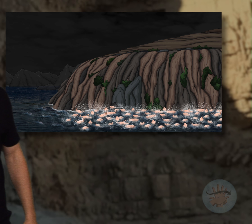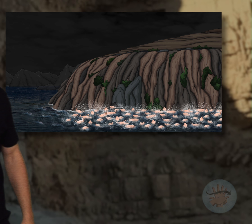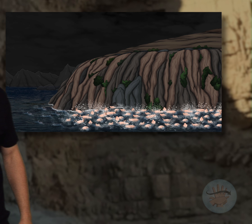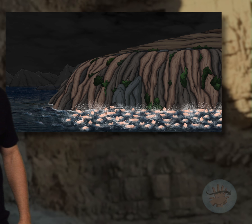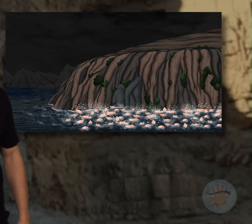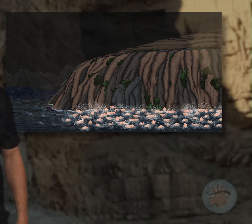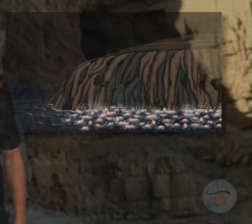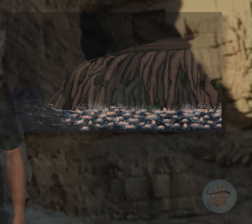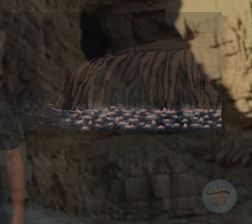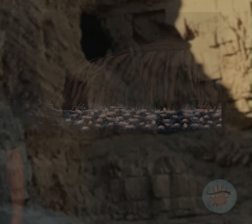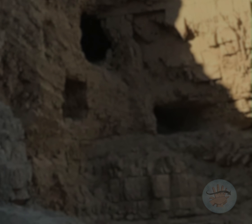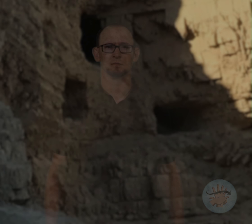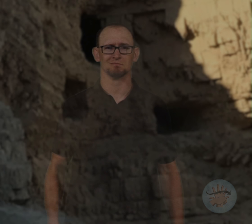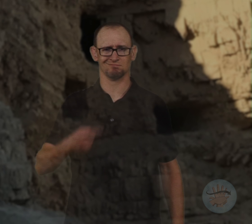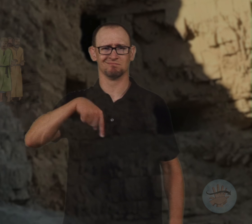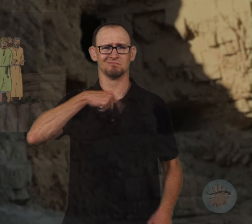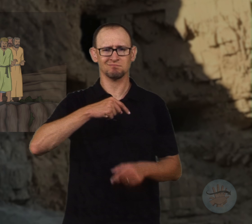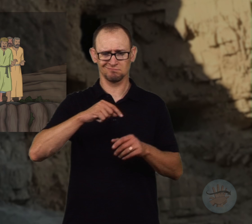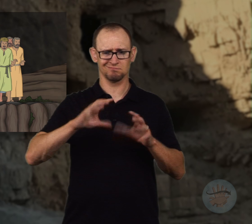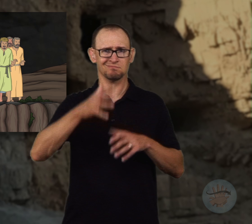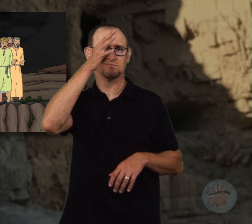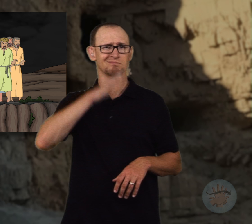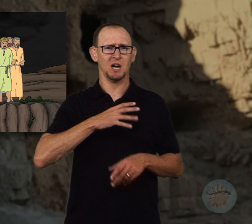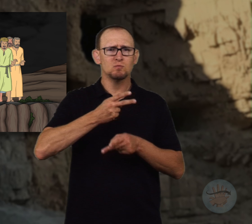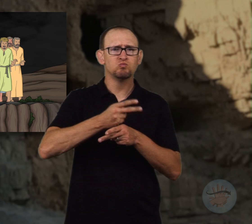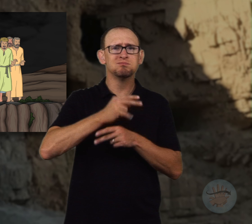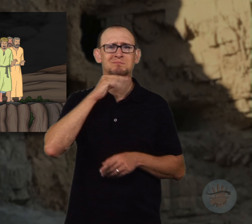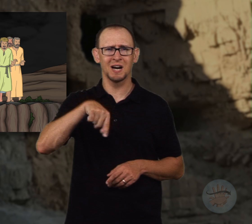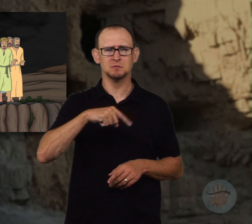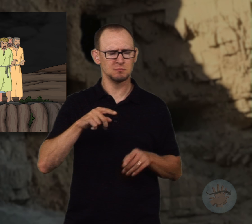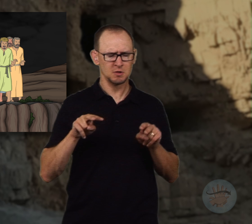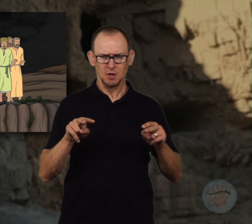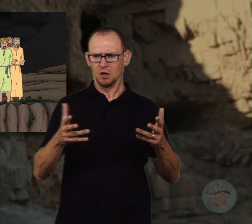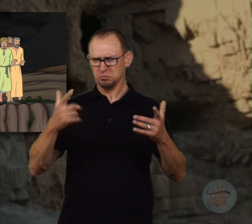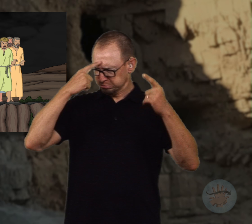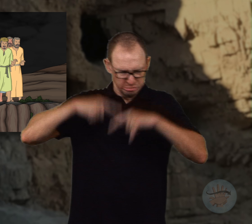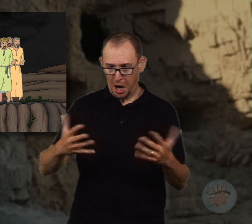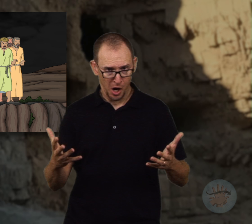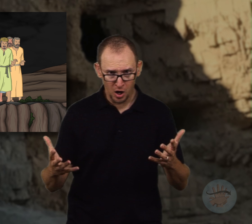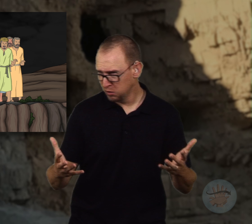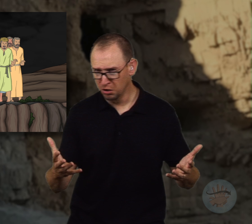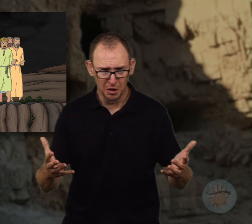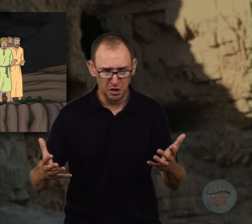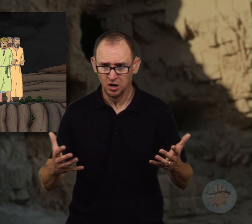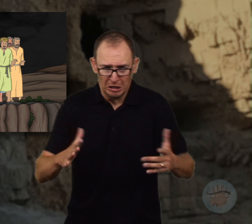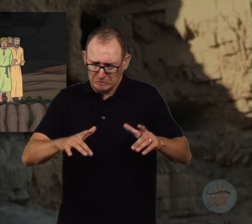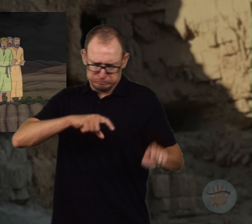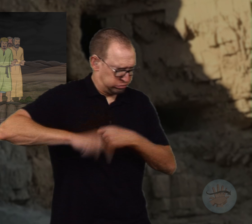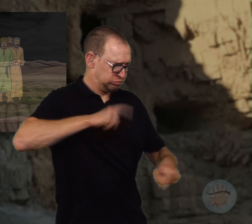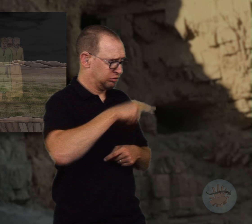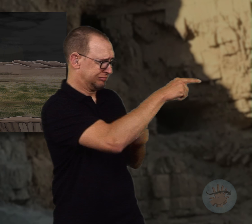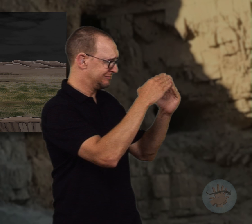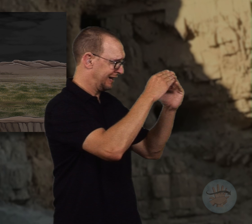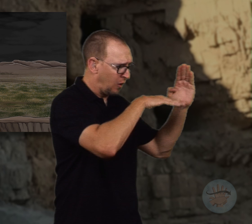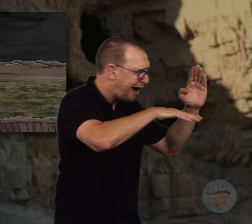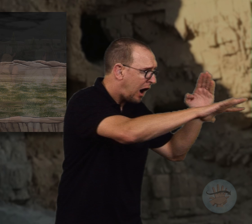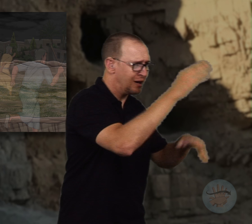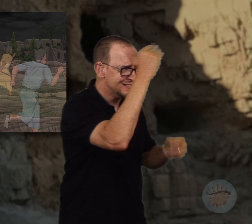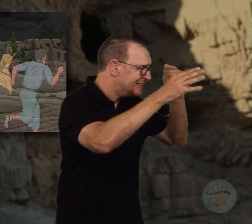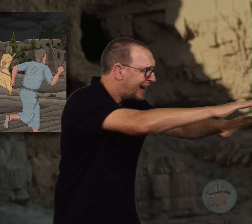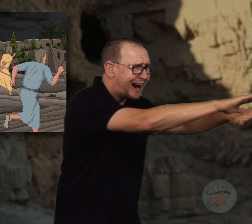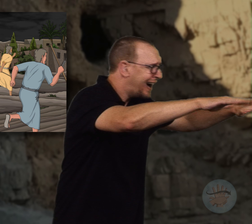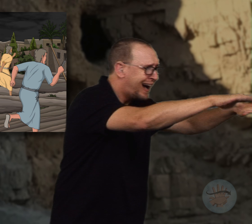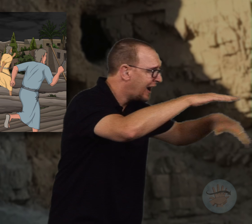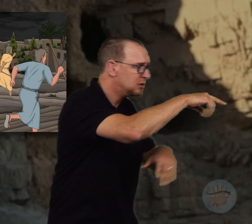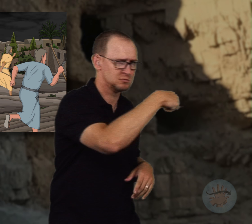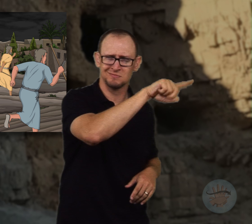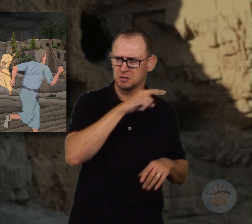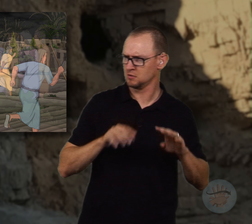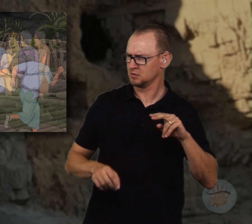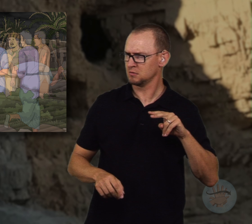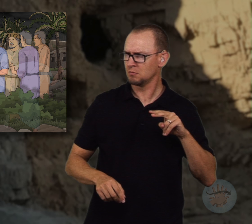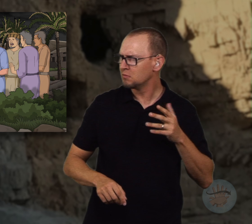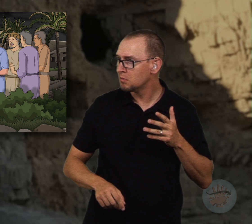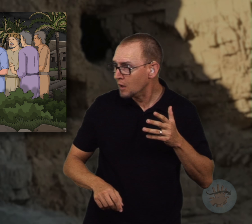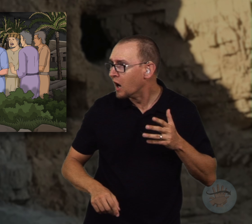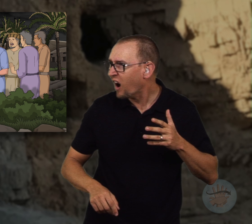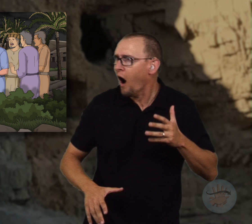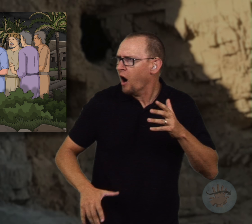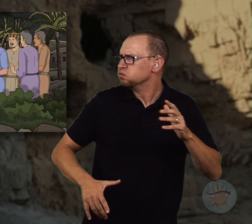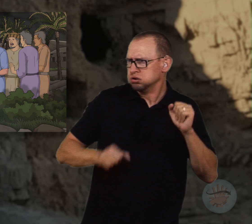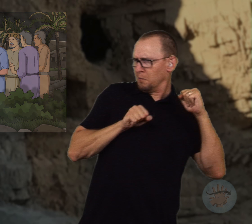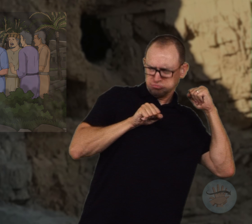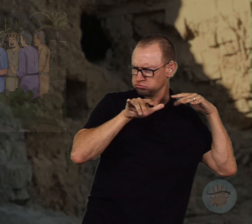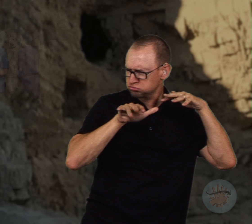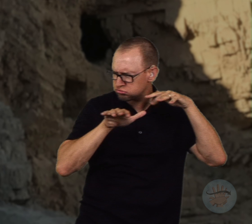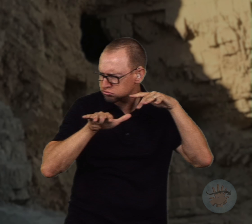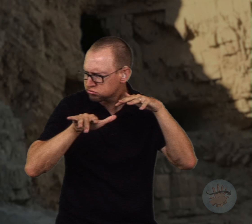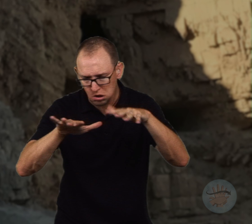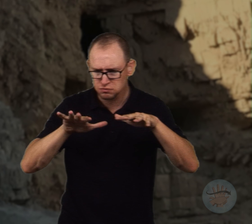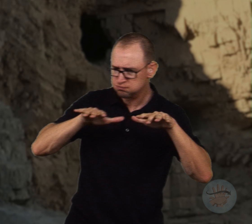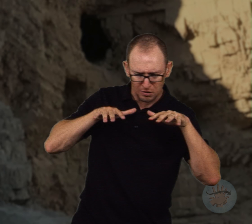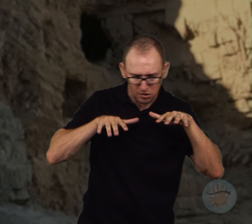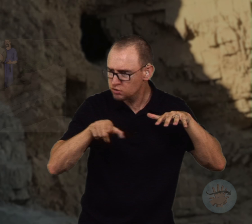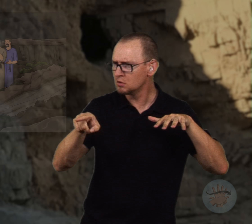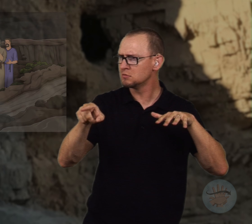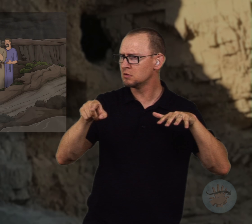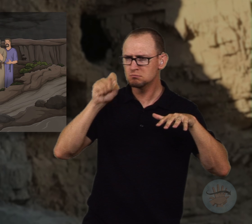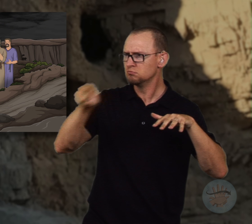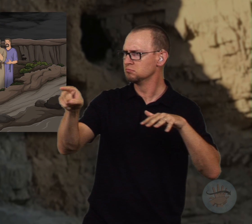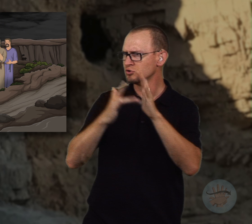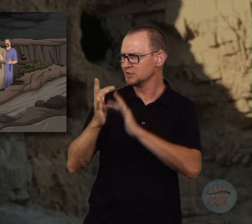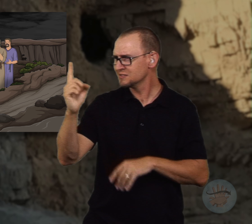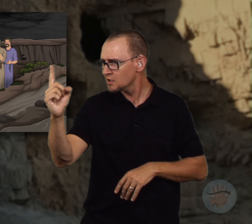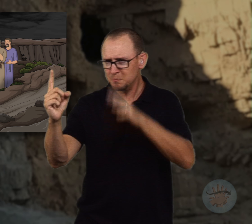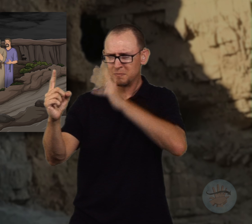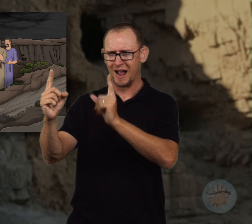Those tending the pigs ran off and reported this in the town and countryside, and the people went out to see what had happened.